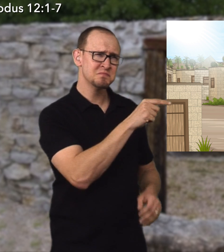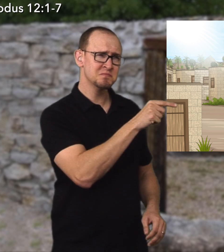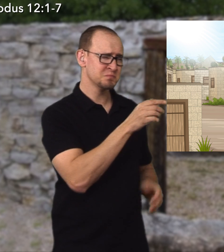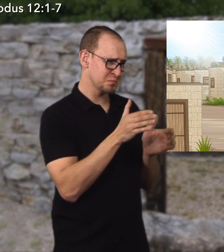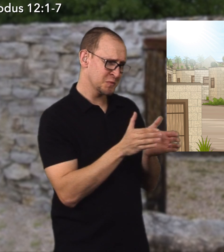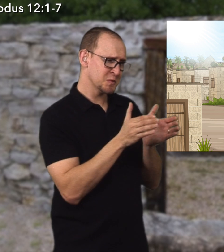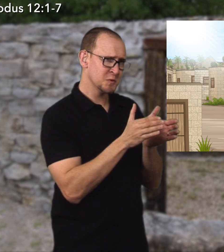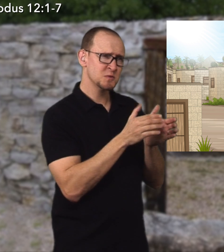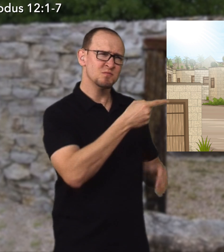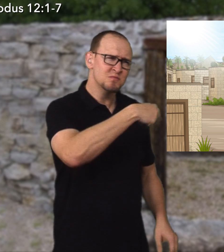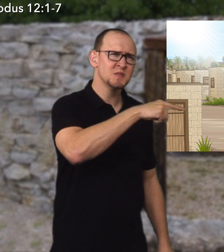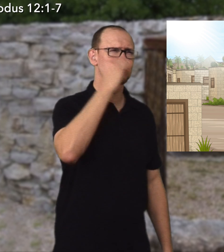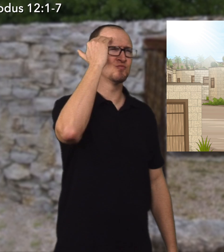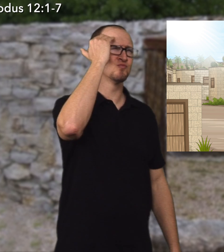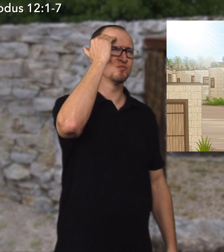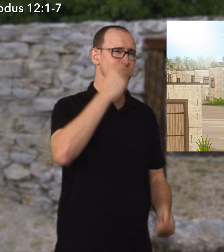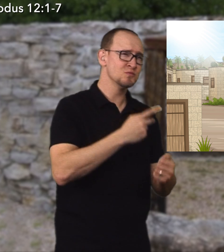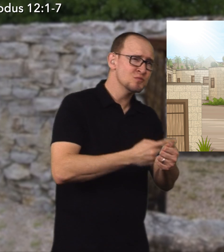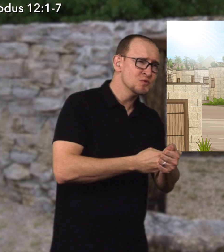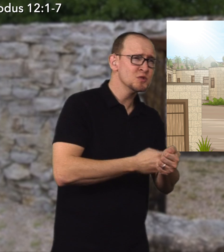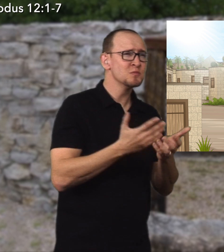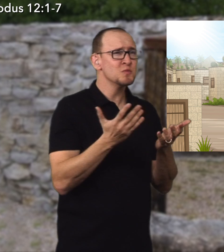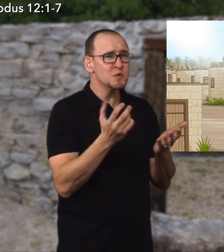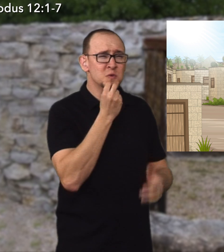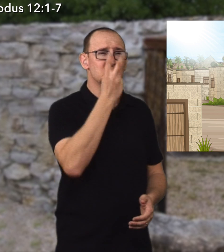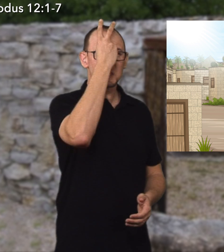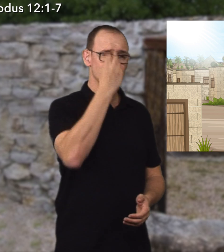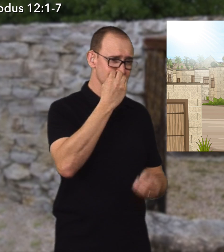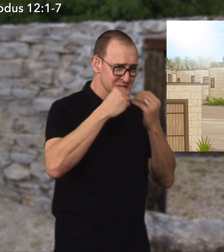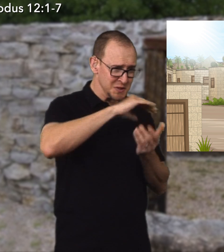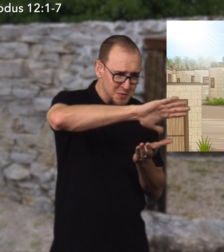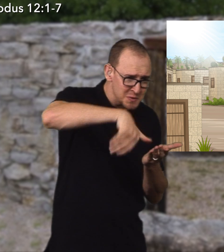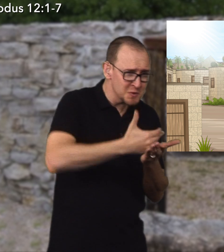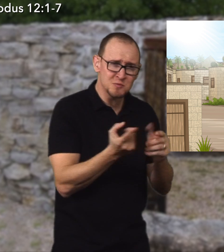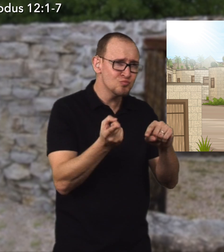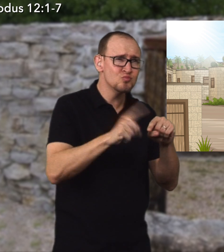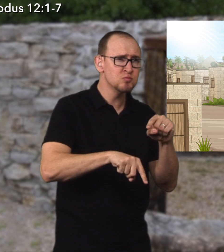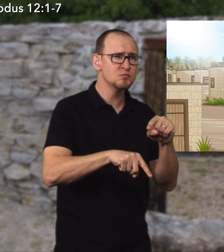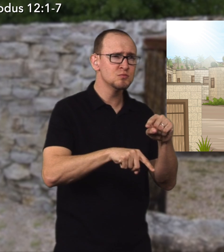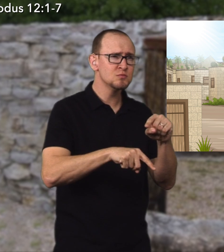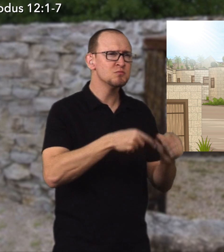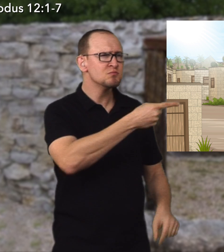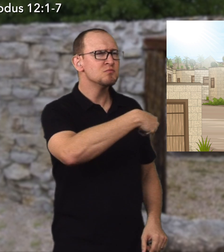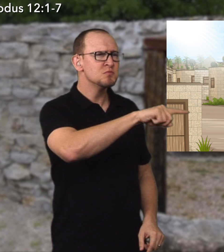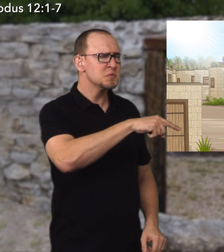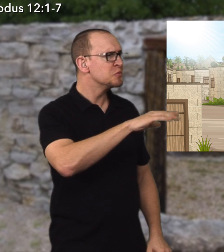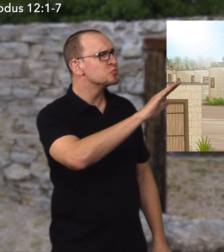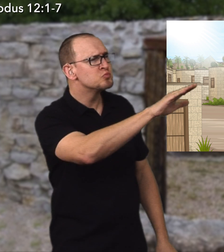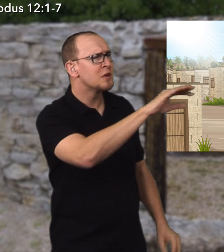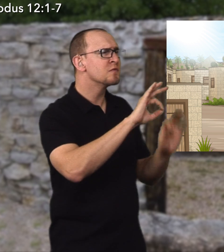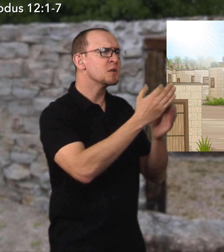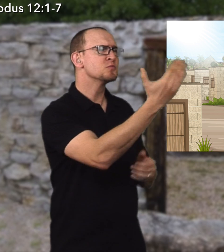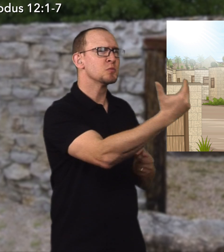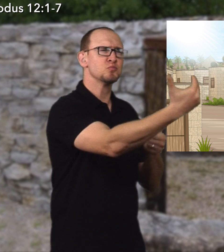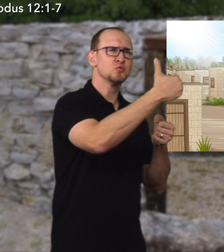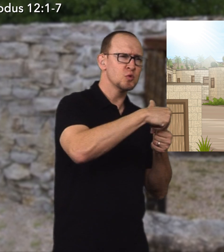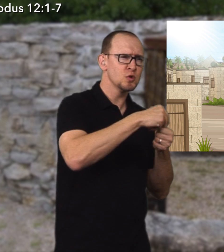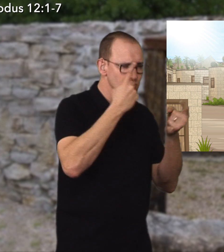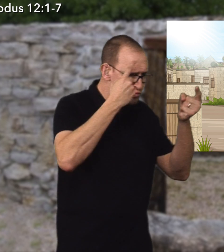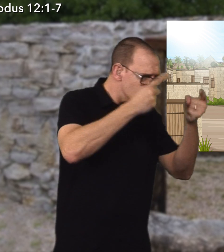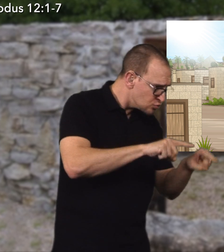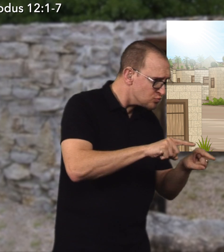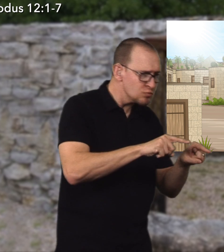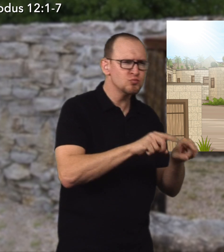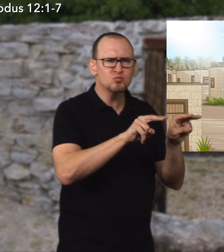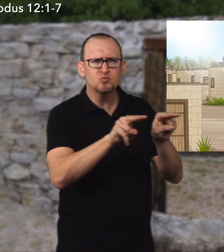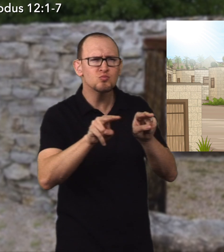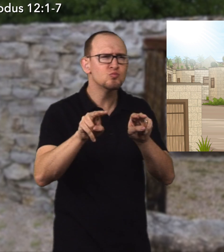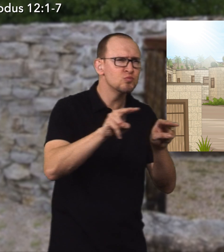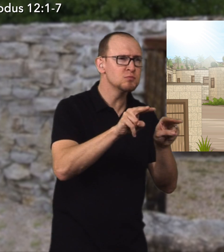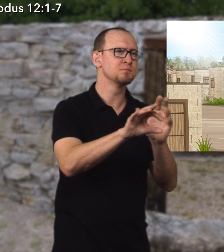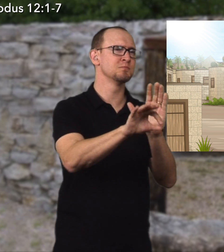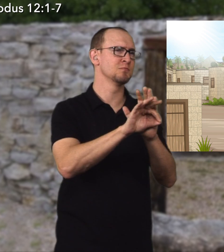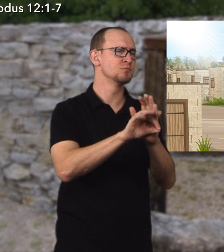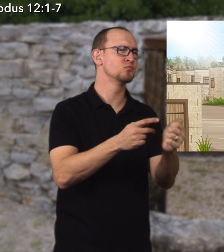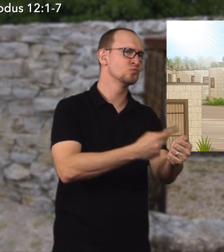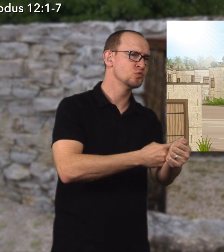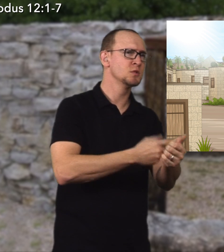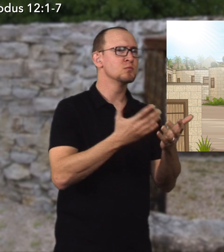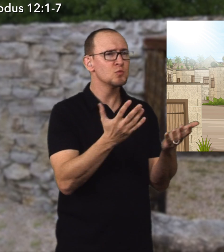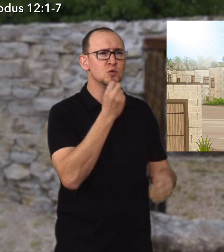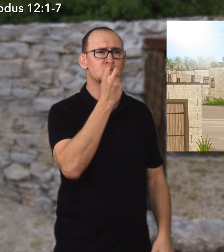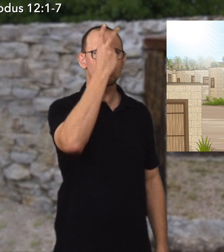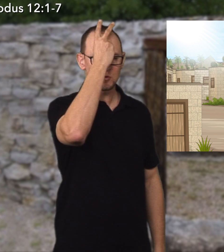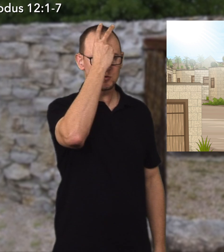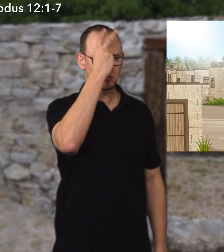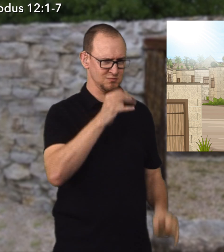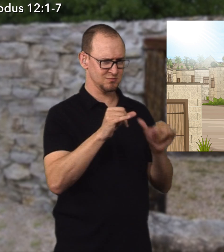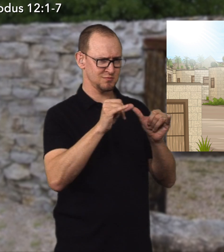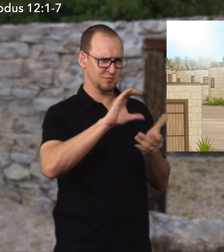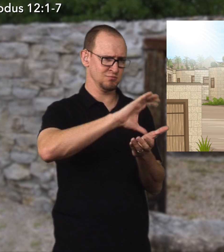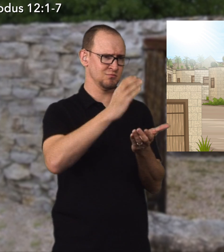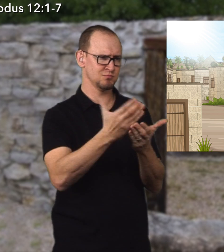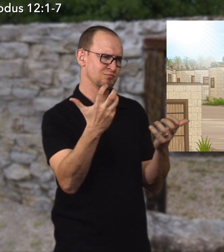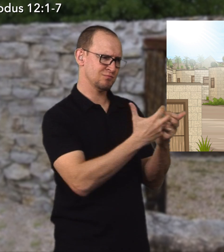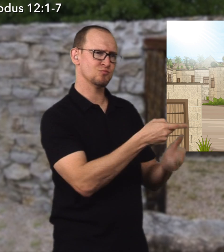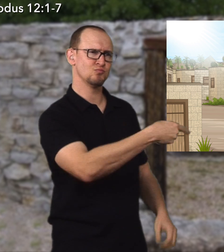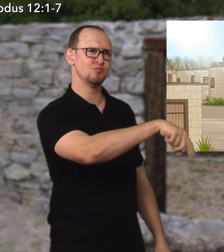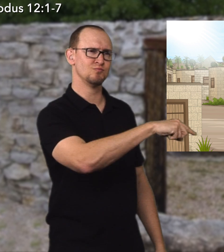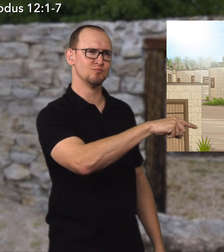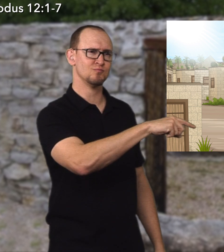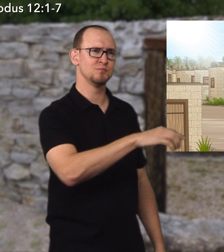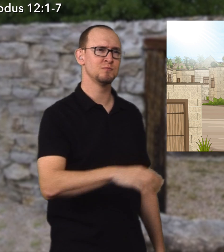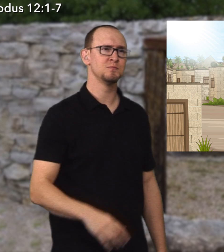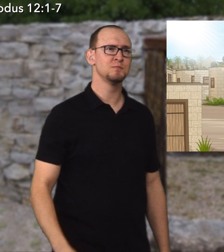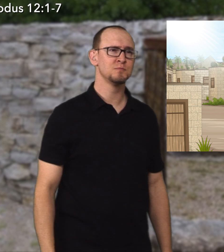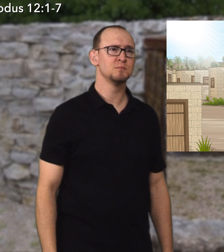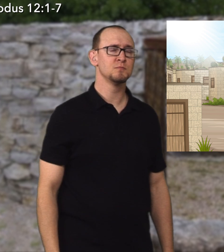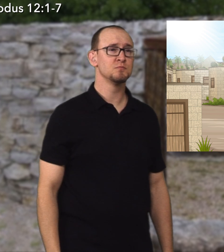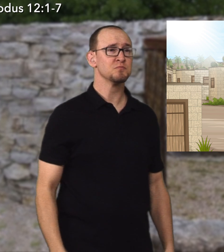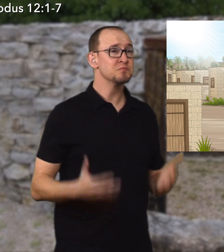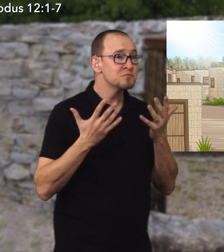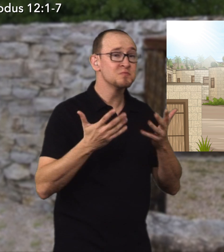Your lamb must be an unblemished year-old male, and you may take it from the sheep or the goats.